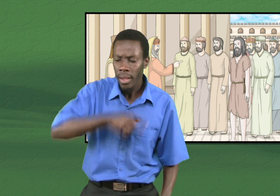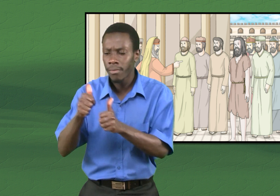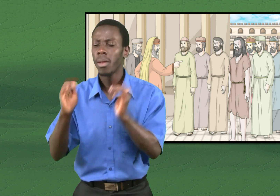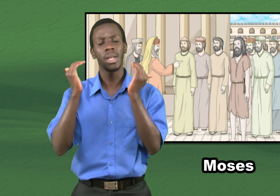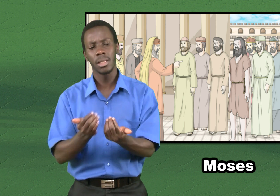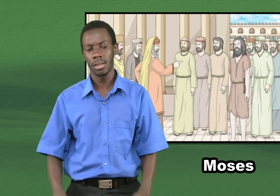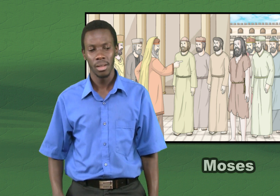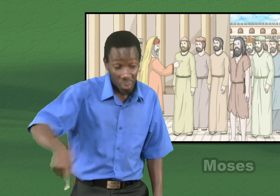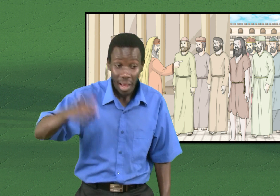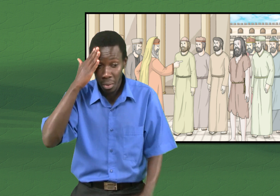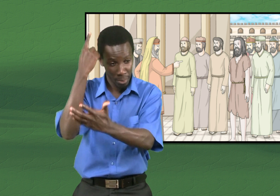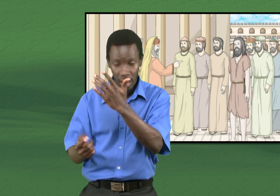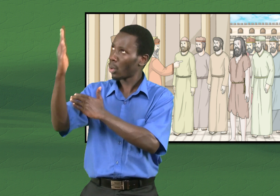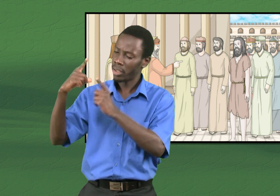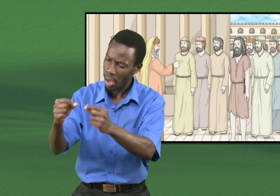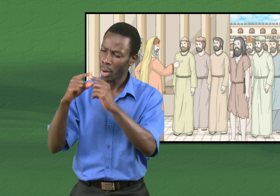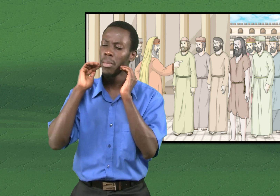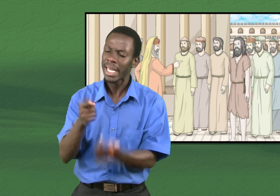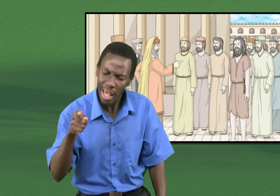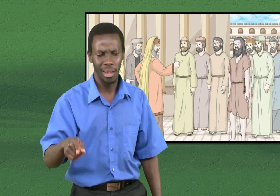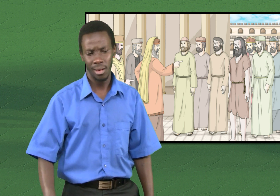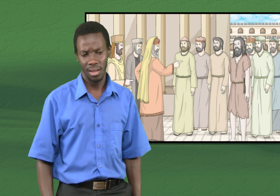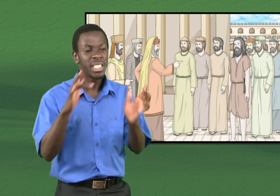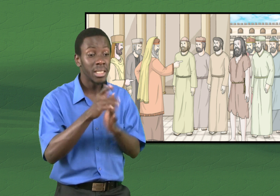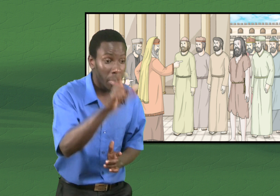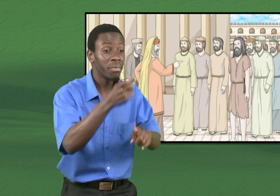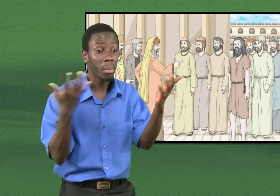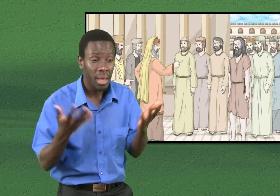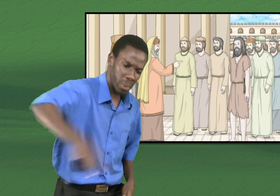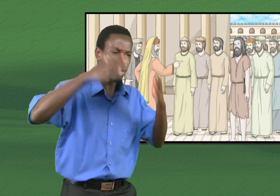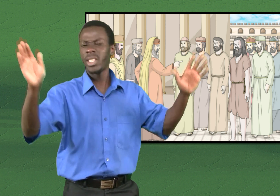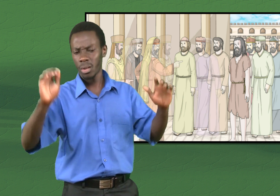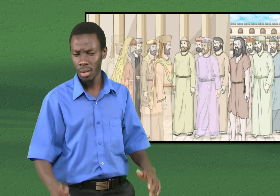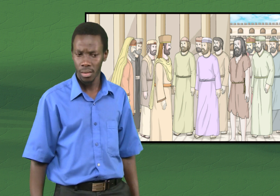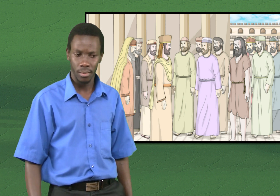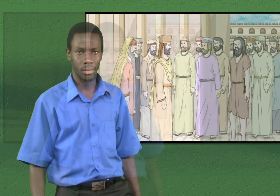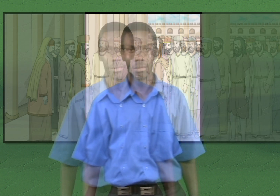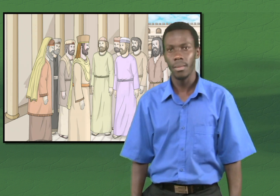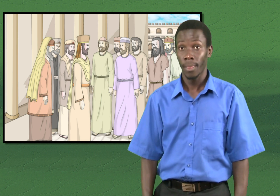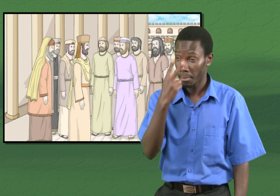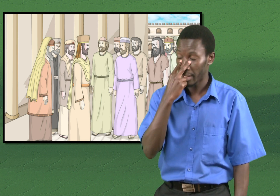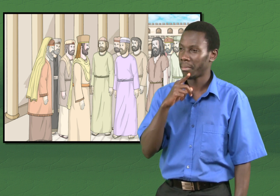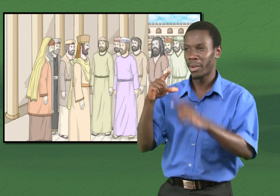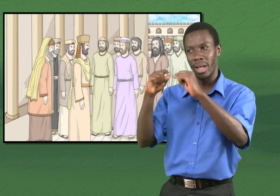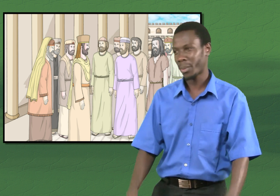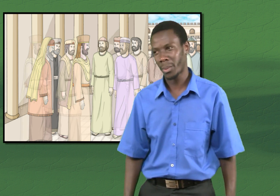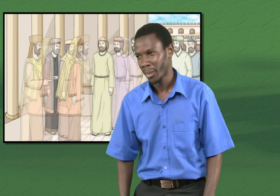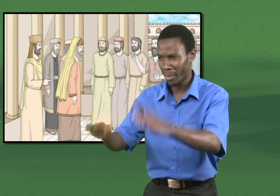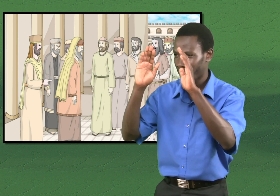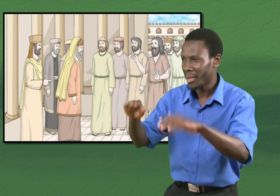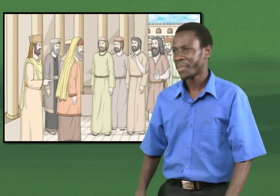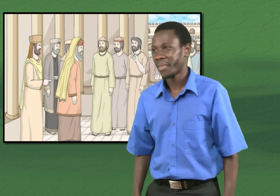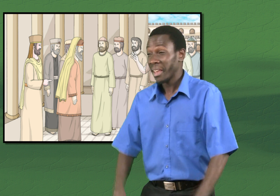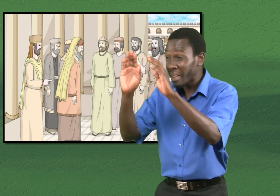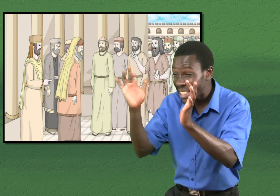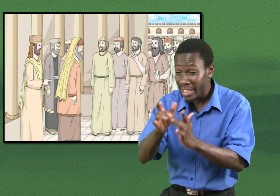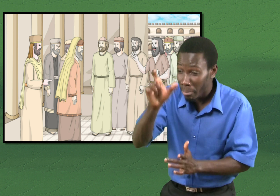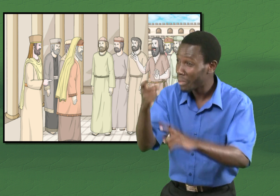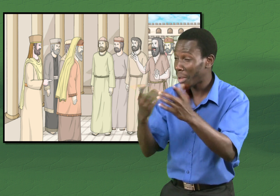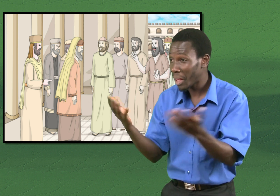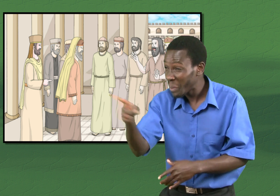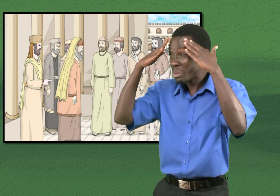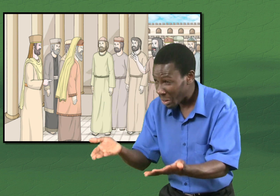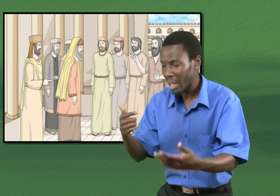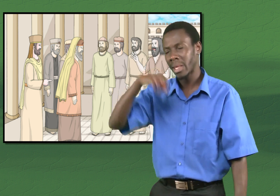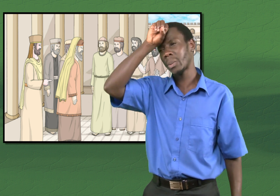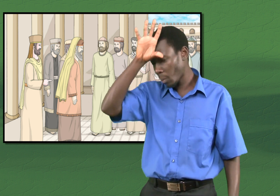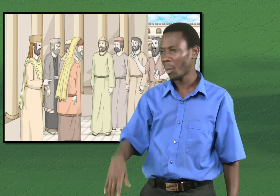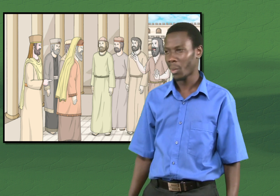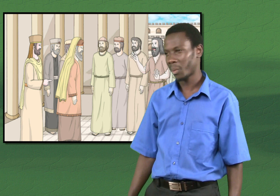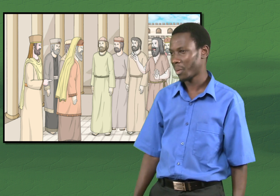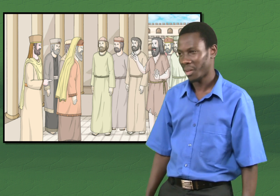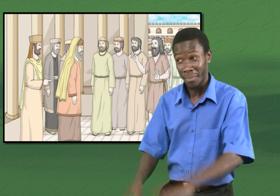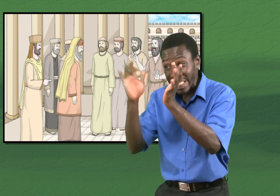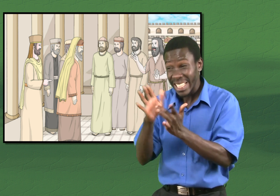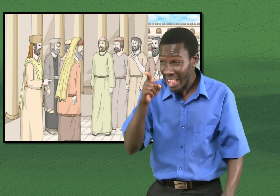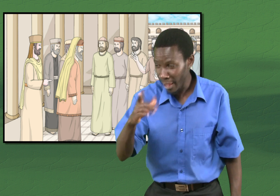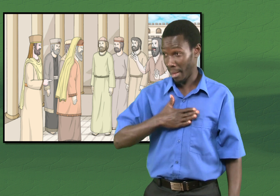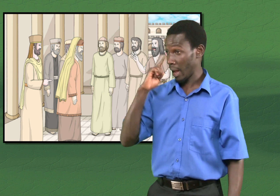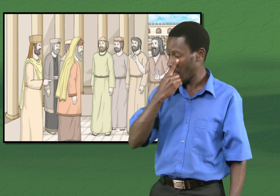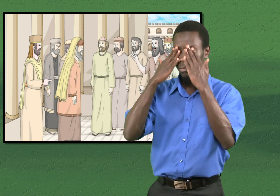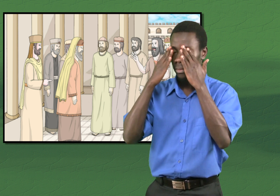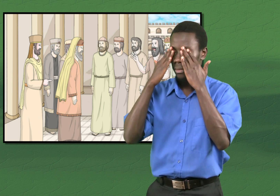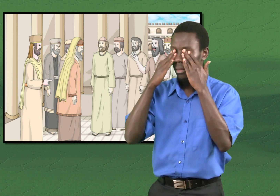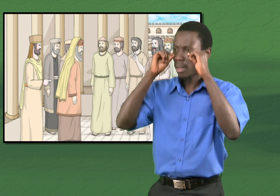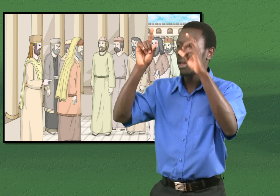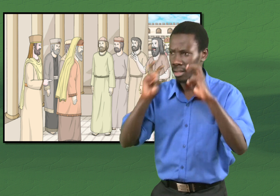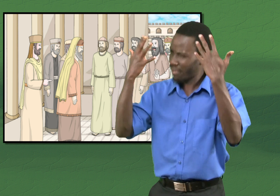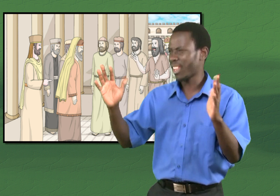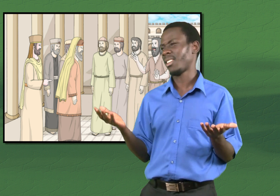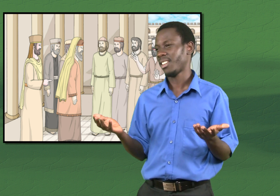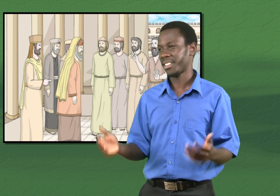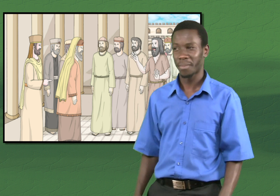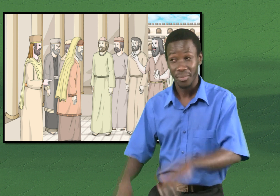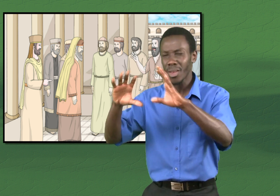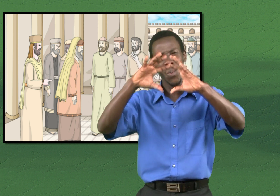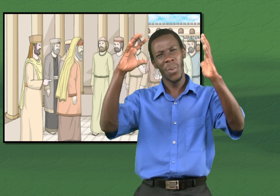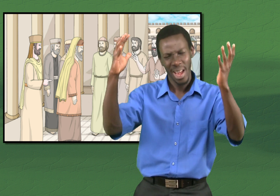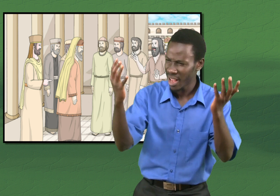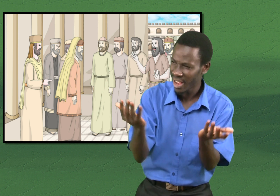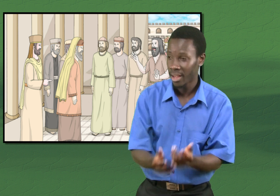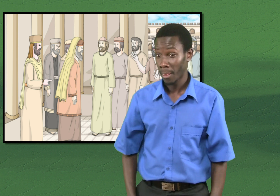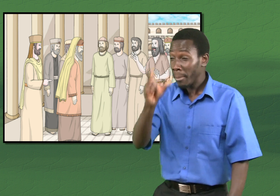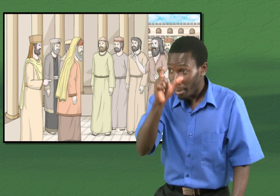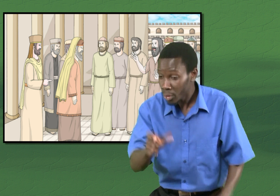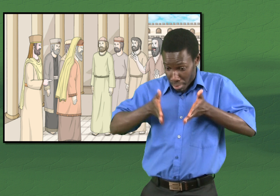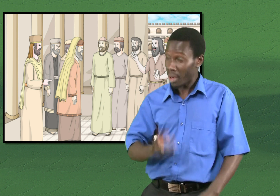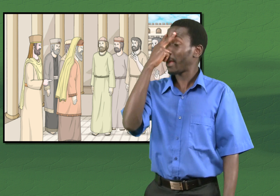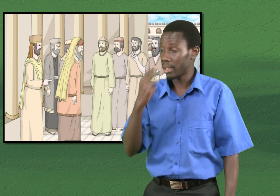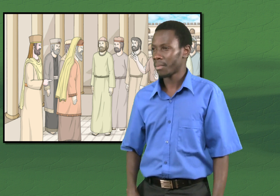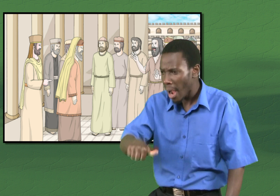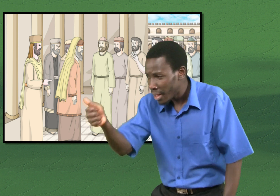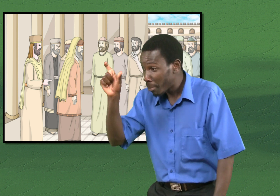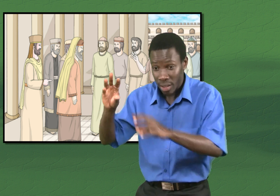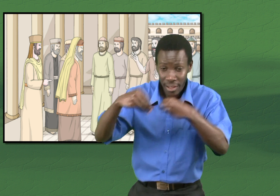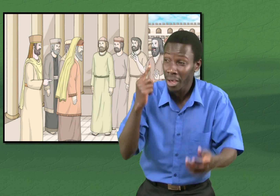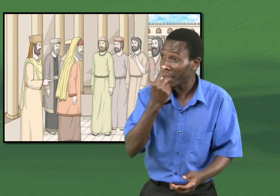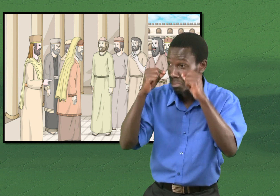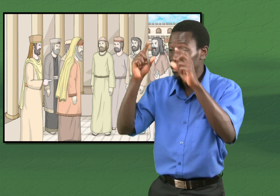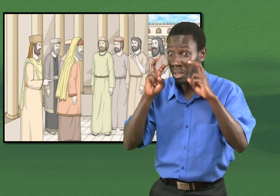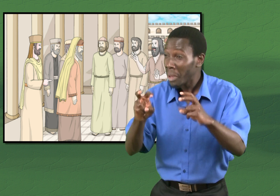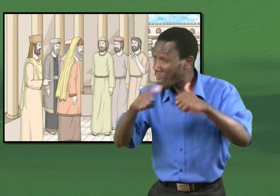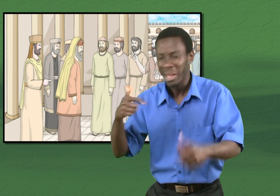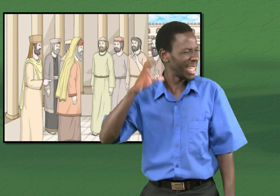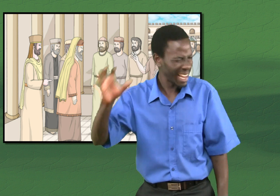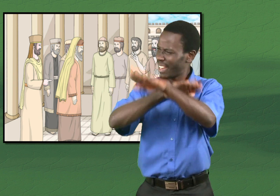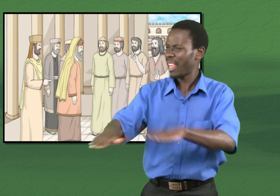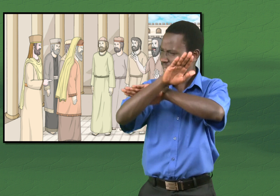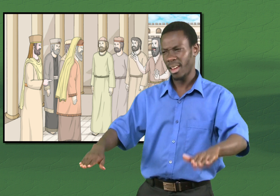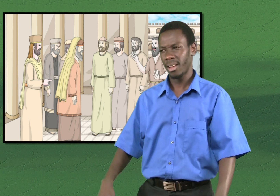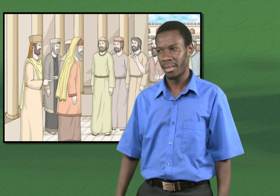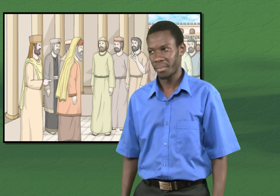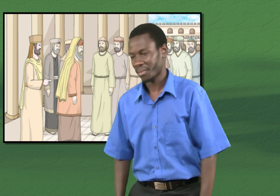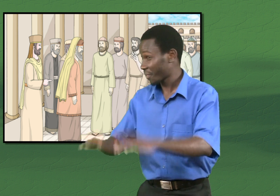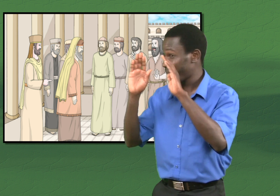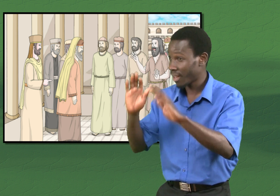We know that God spoke to Moses, but we do not know where this man is from.” “That is remarkable indeed!” the man said. “You do not know where He is from, and yet He opened my eyes.